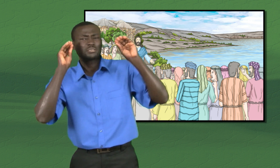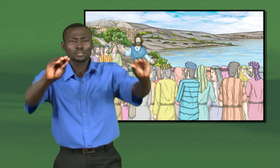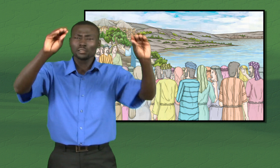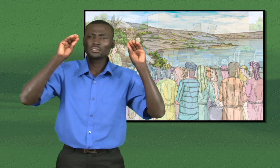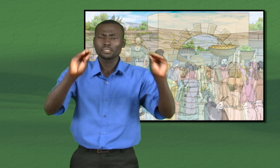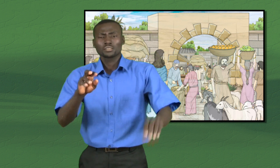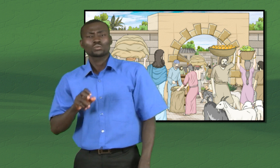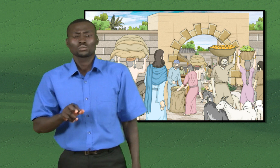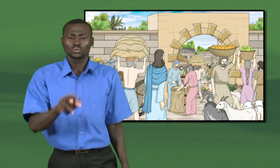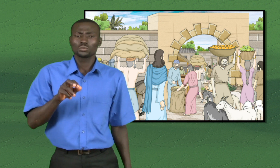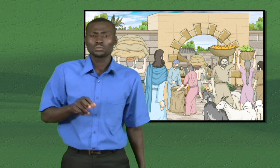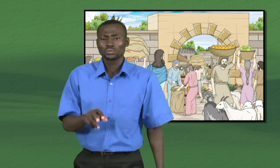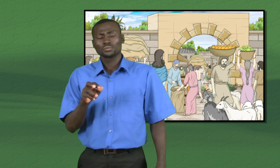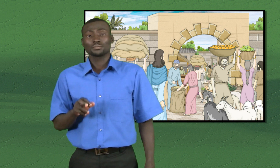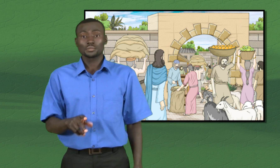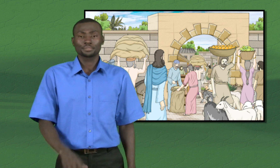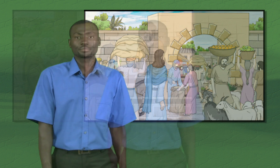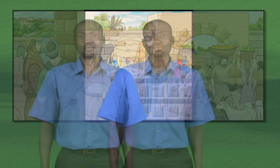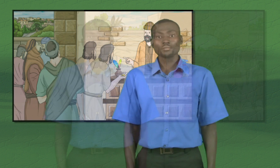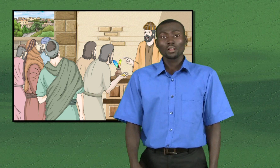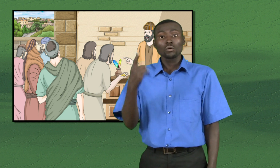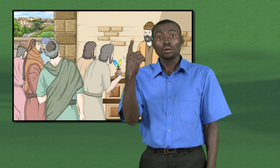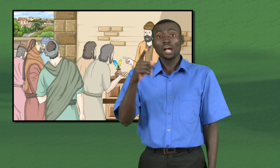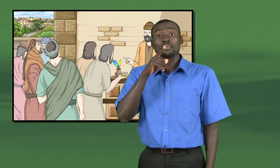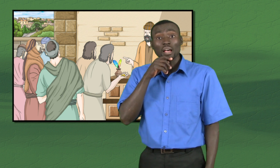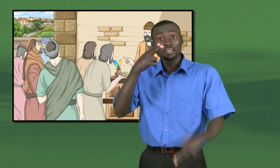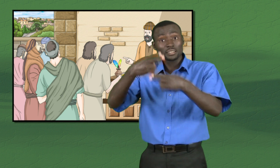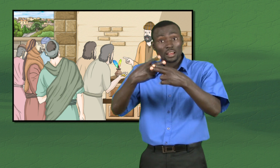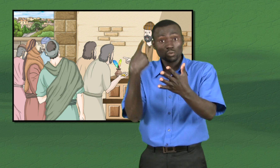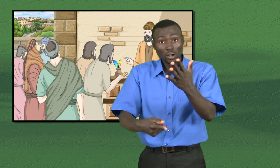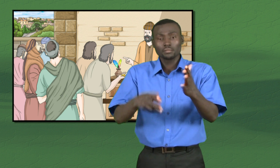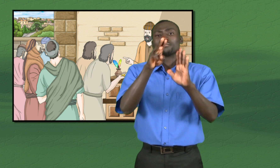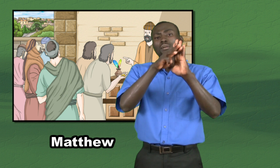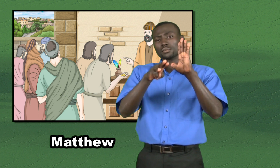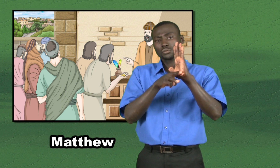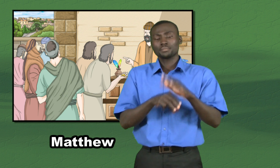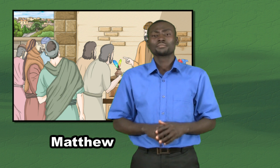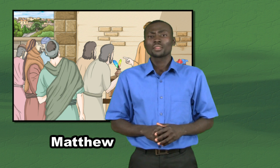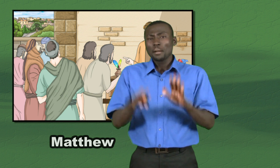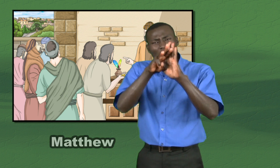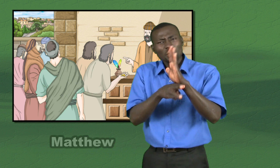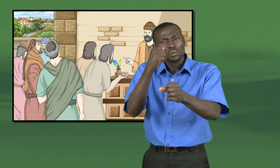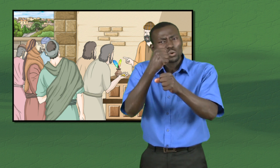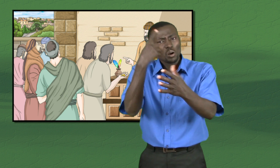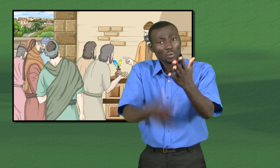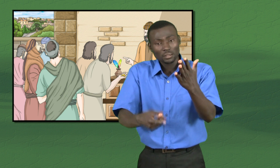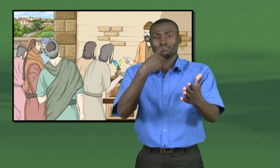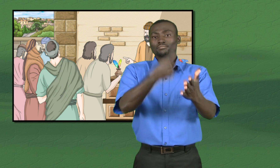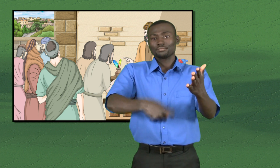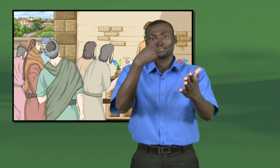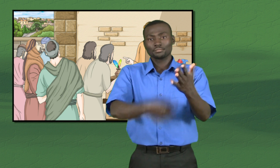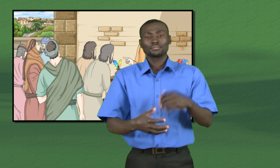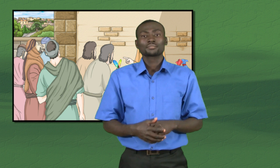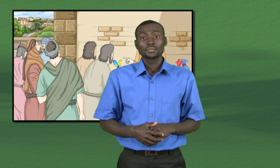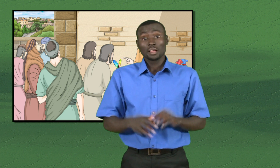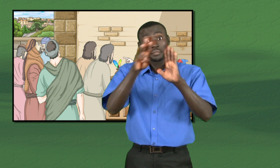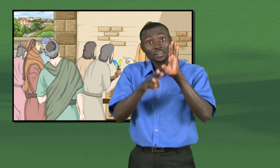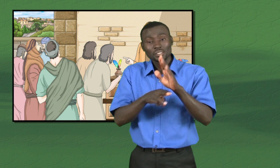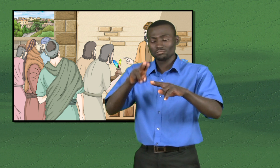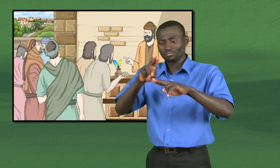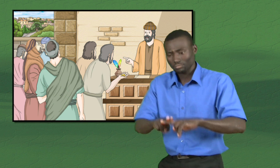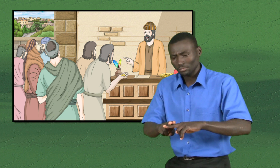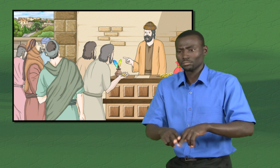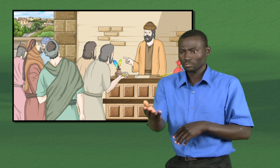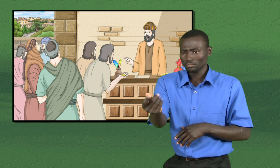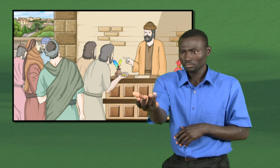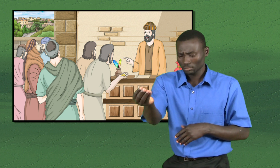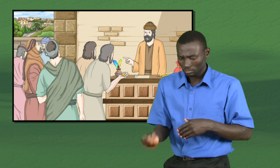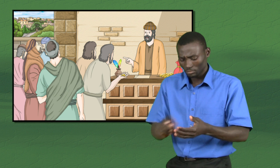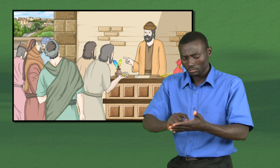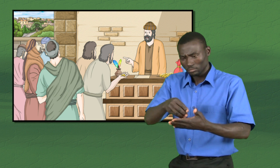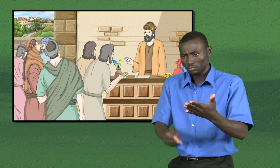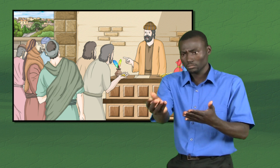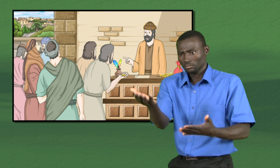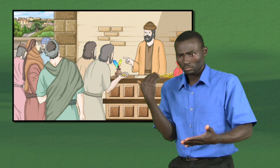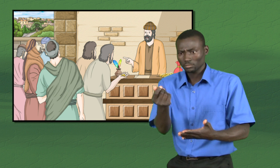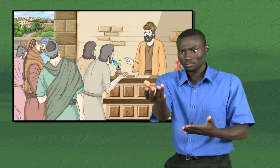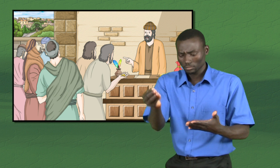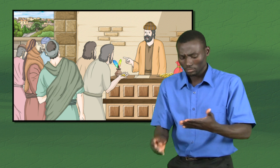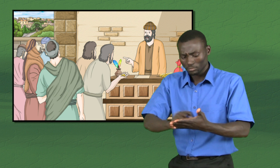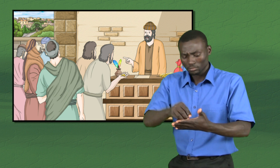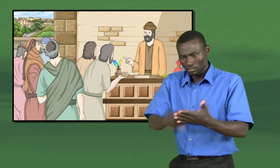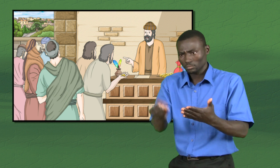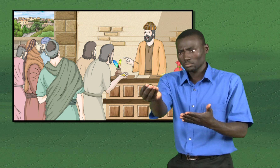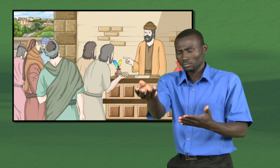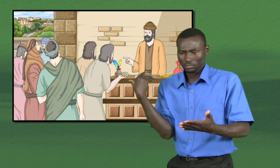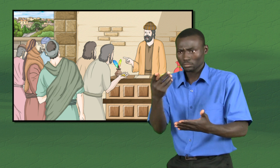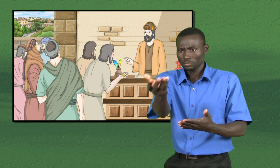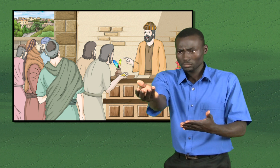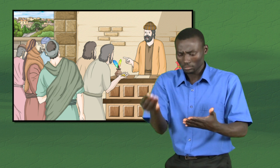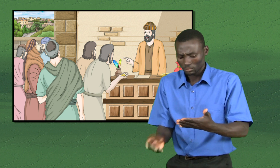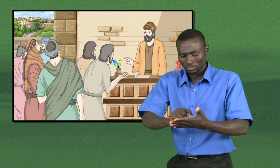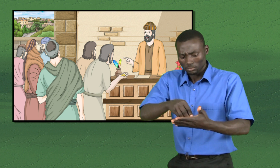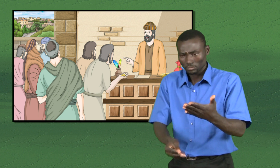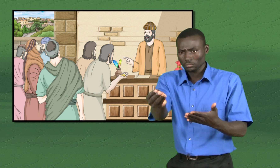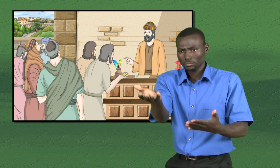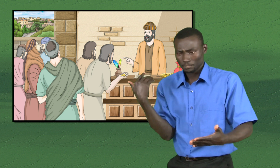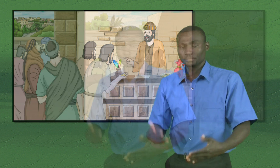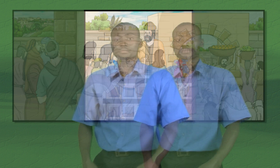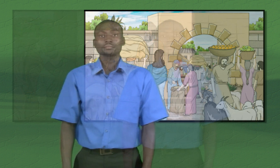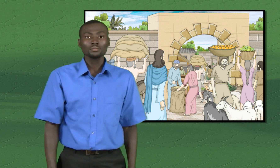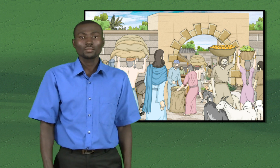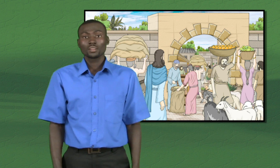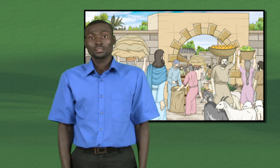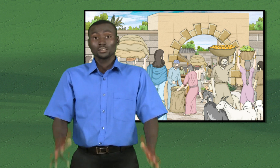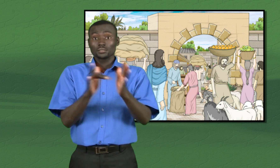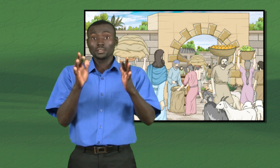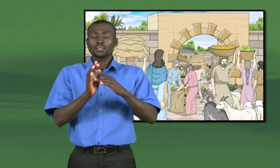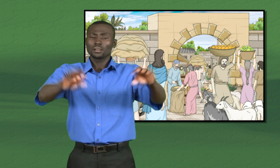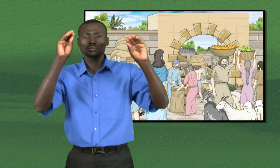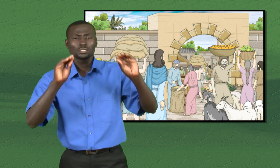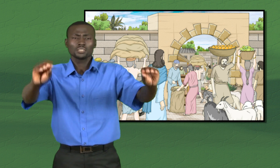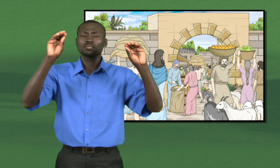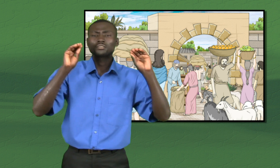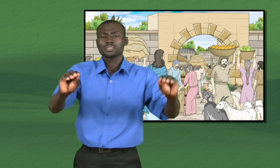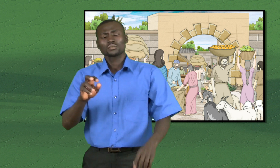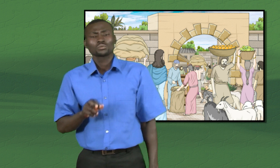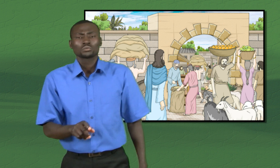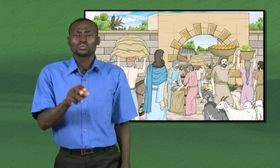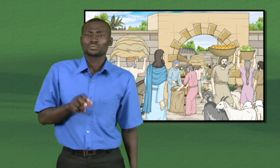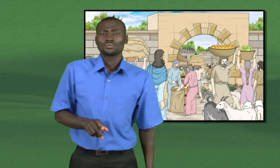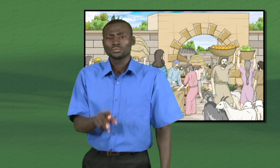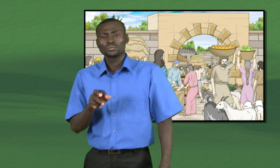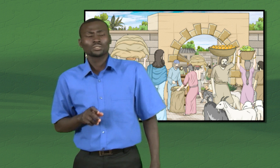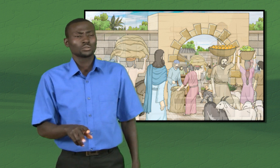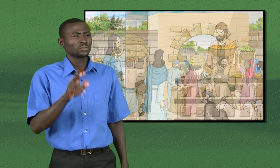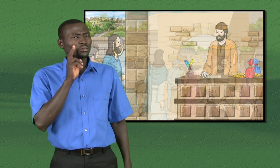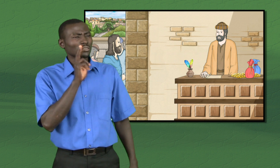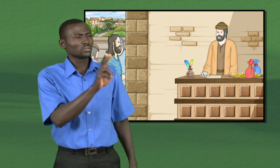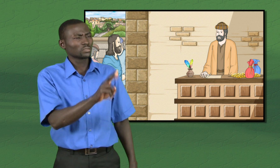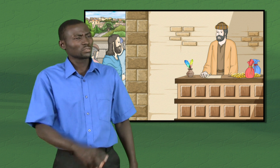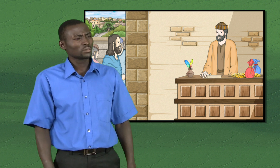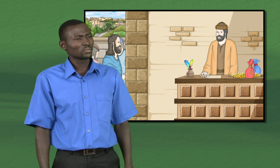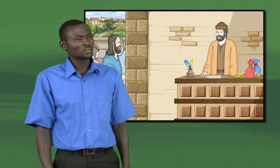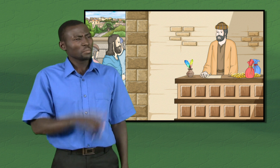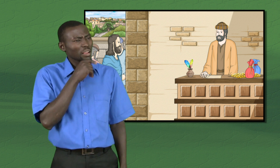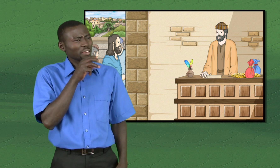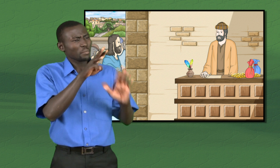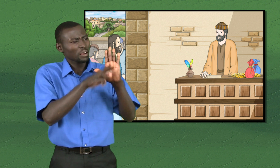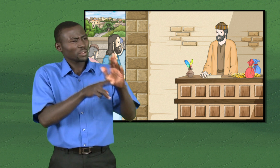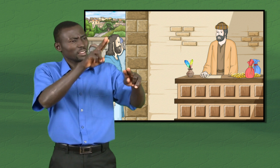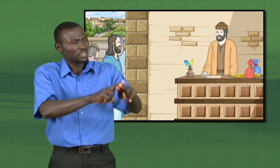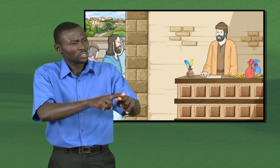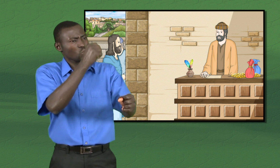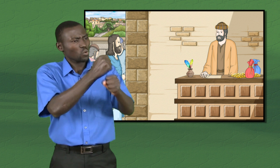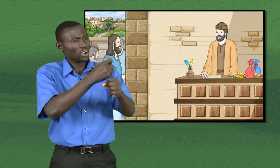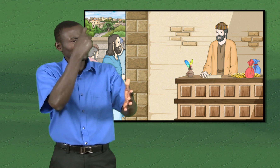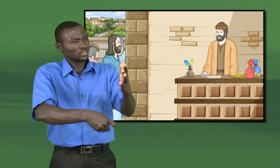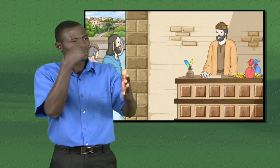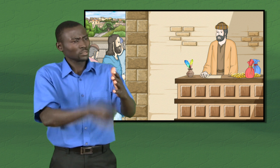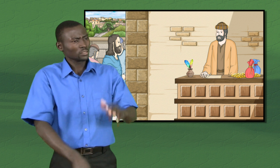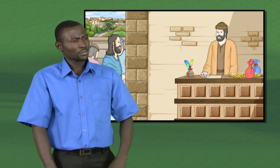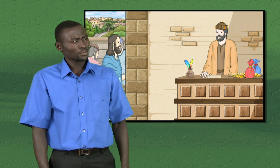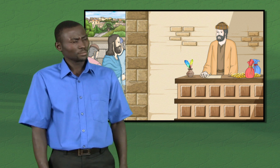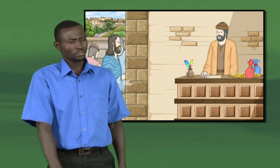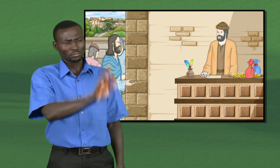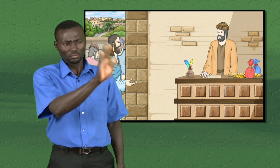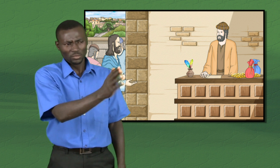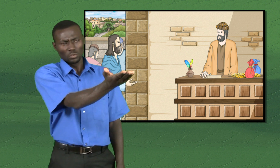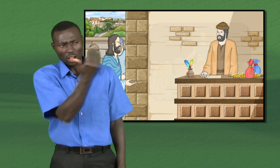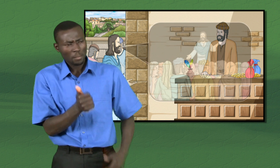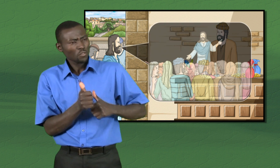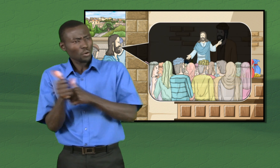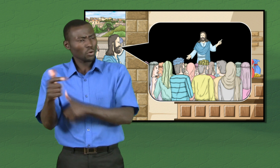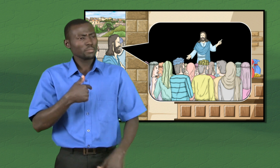As He was walking along, He saw Levi son of Alphaeus sitting at the tax booth.